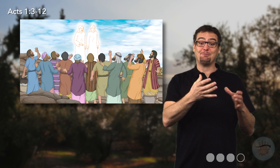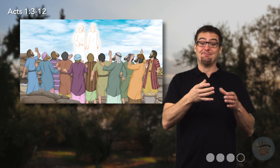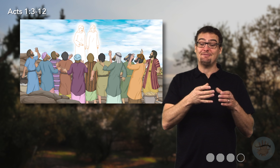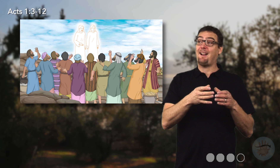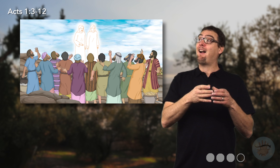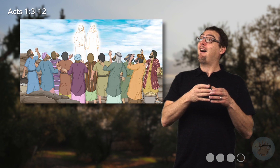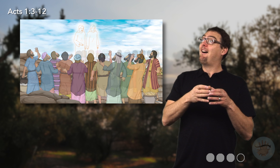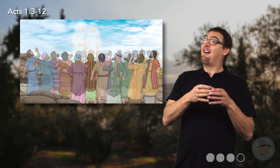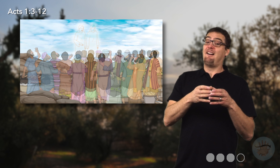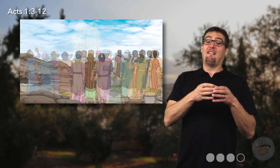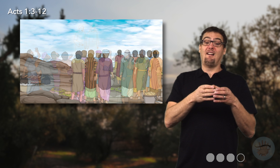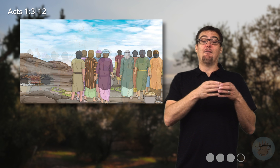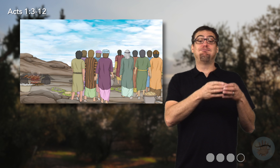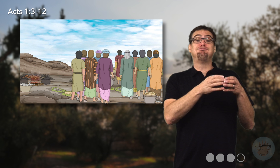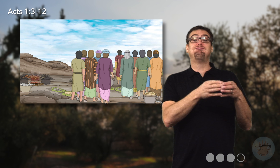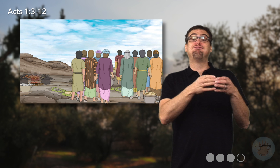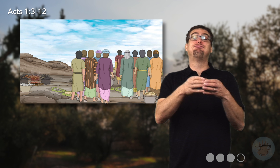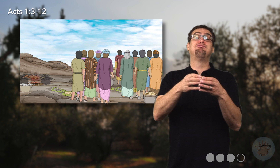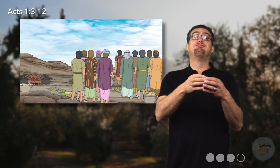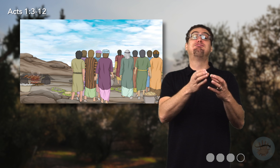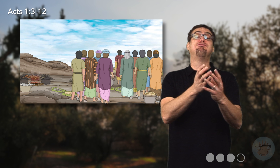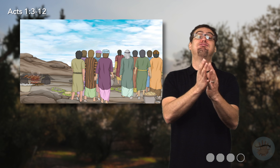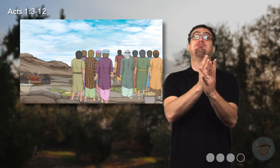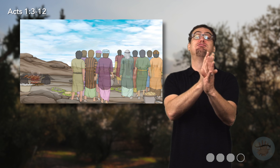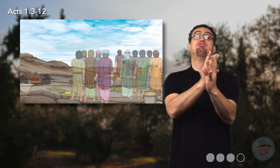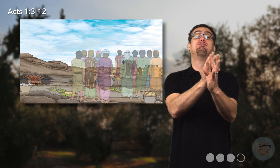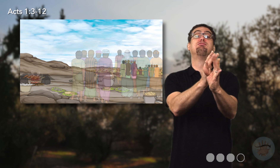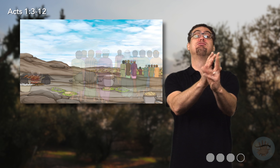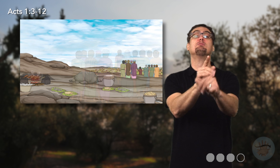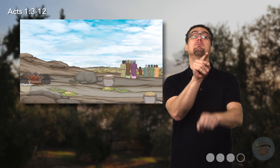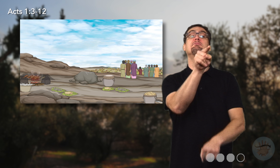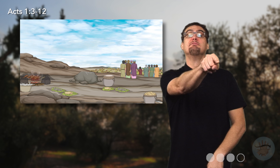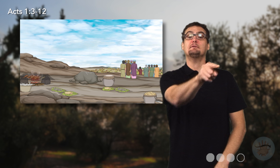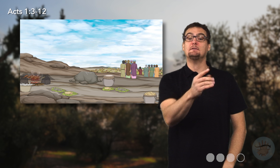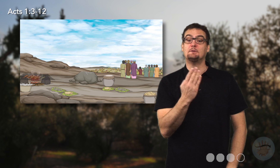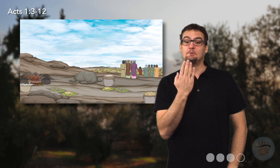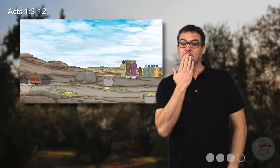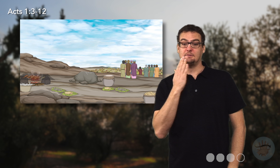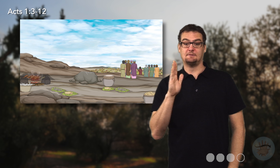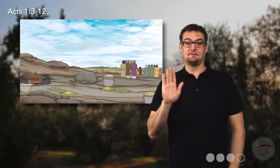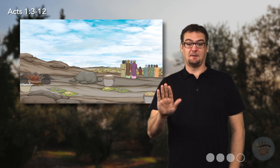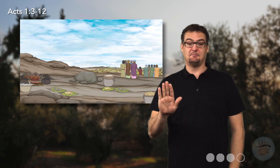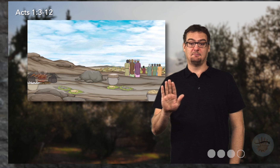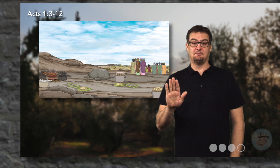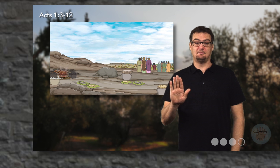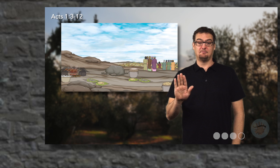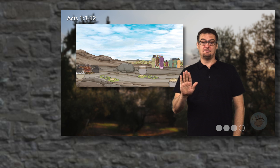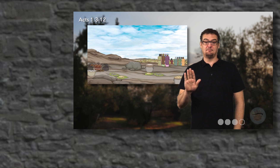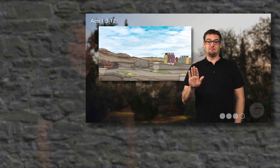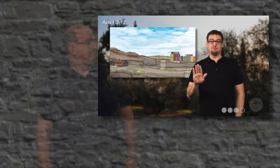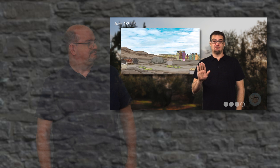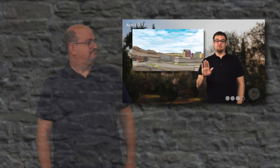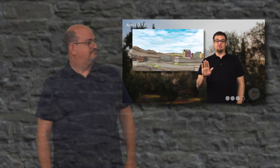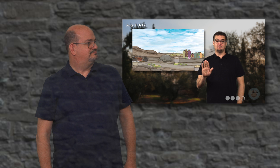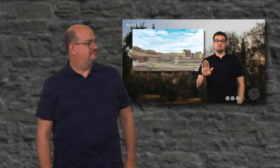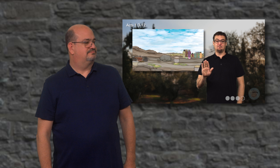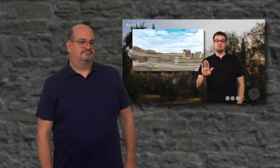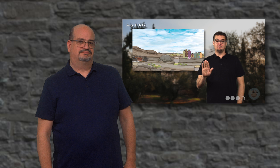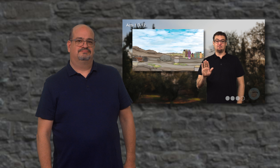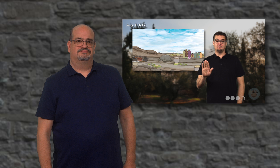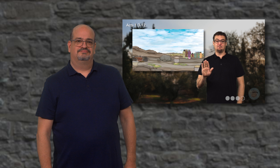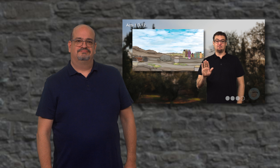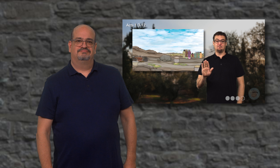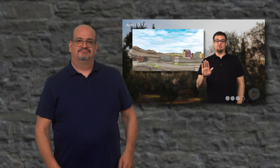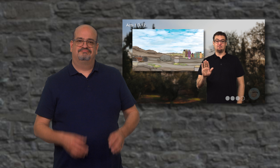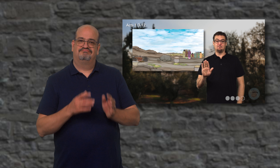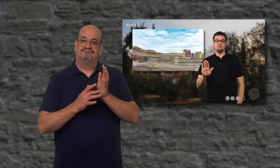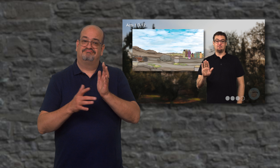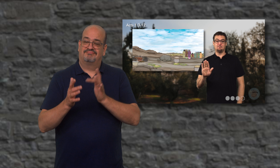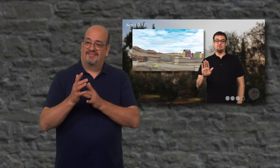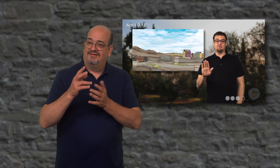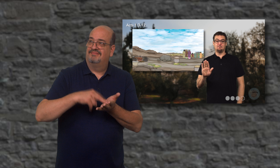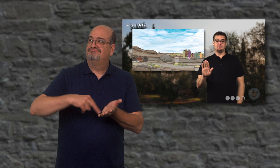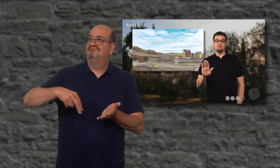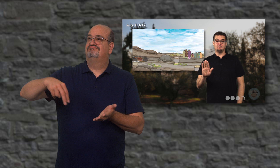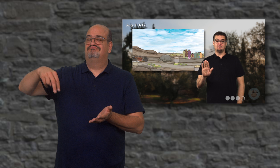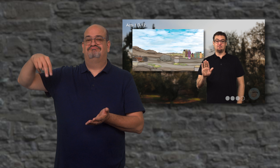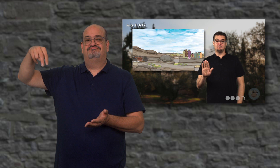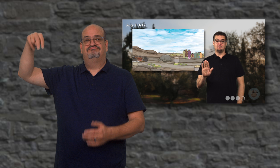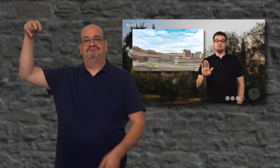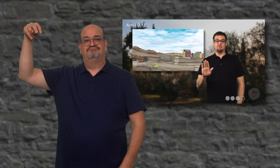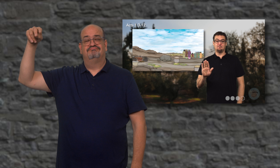Then they returned to Jerusalem from the Mount of Olives, which is near the city, a Sabbath day’s journey away.